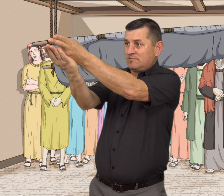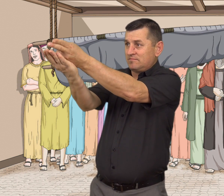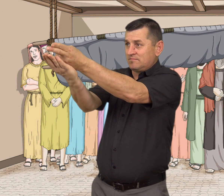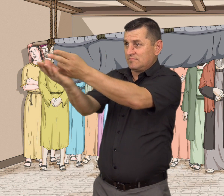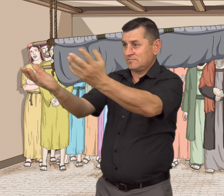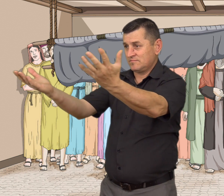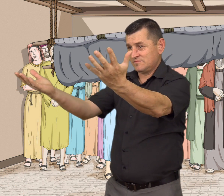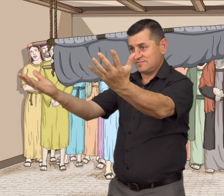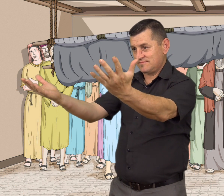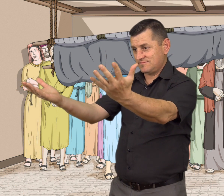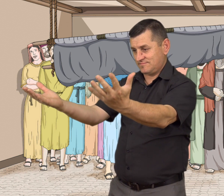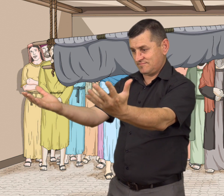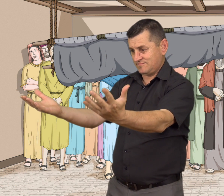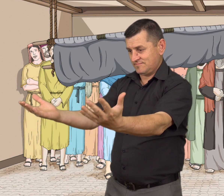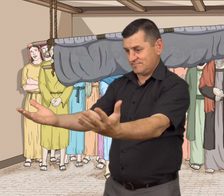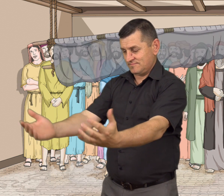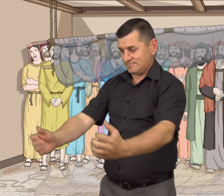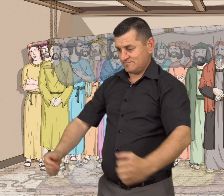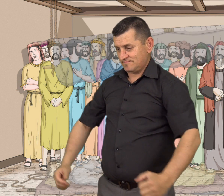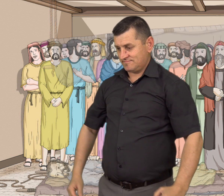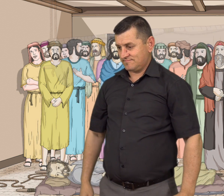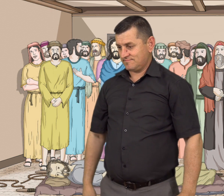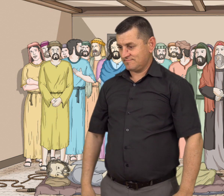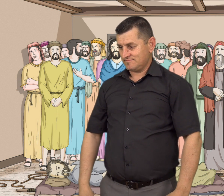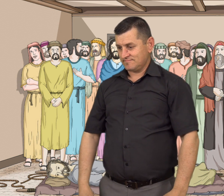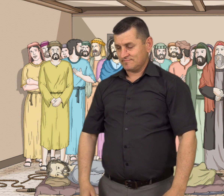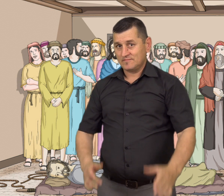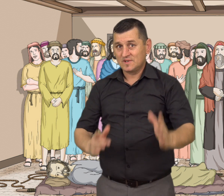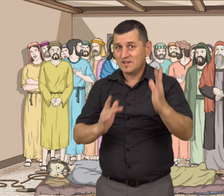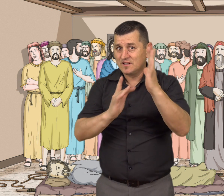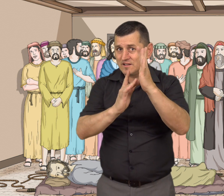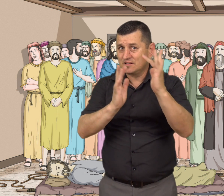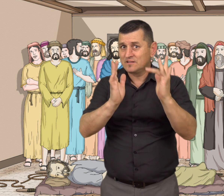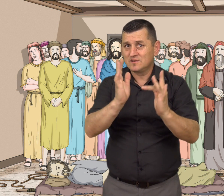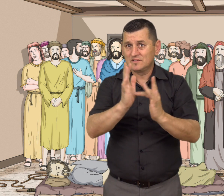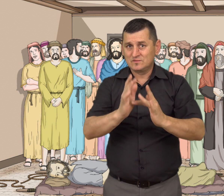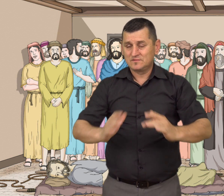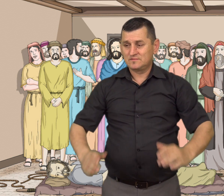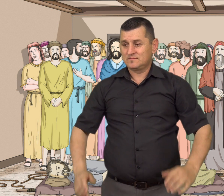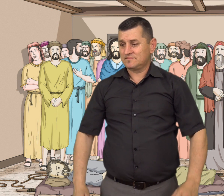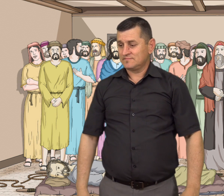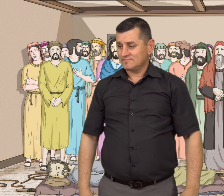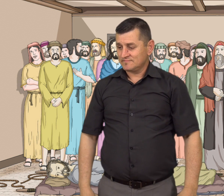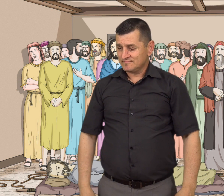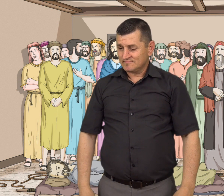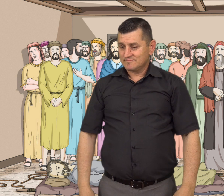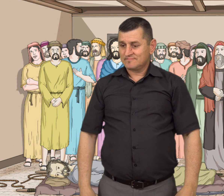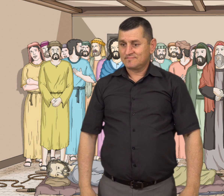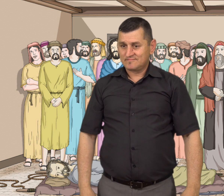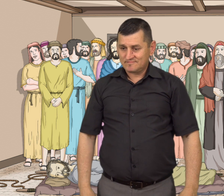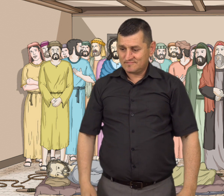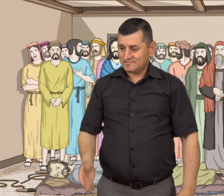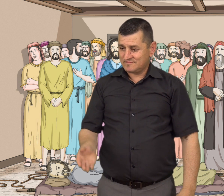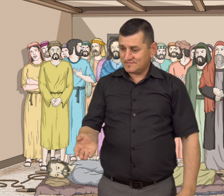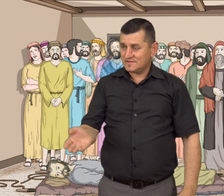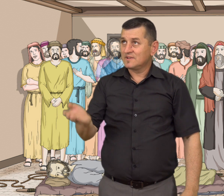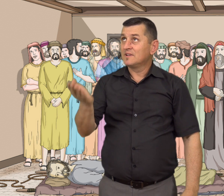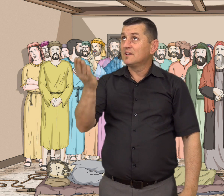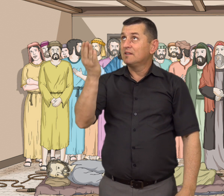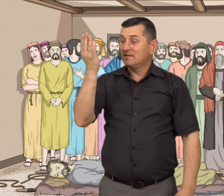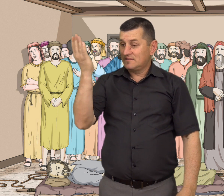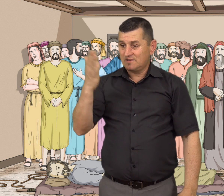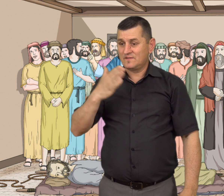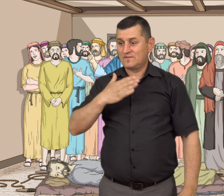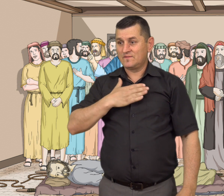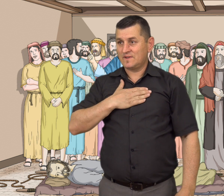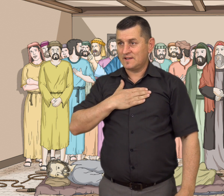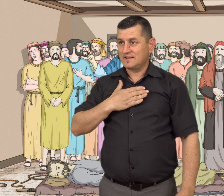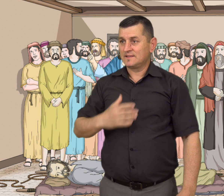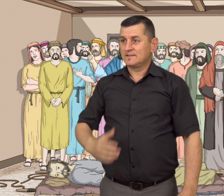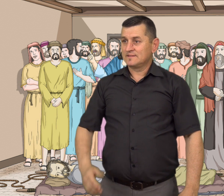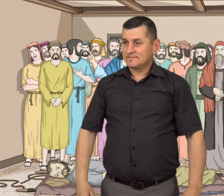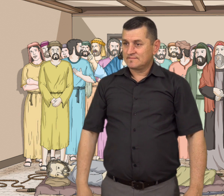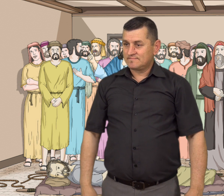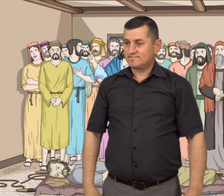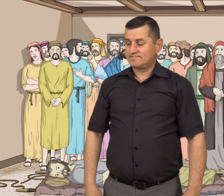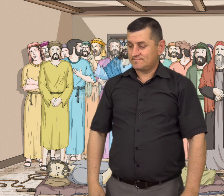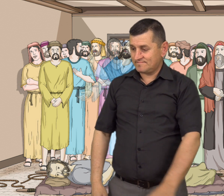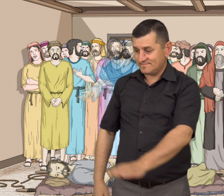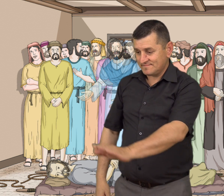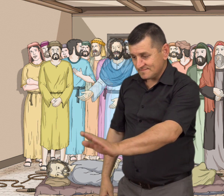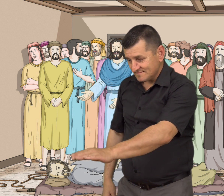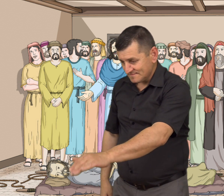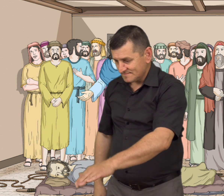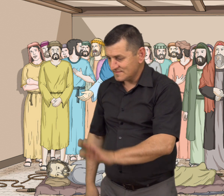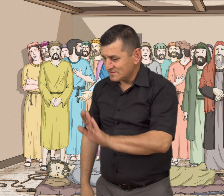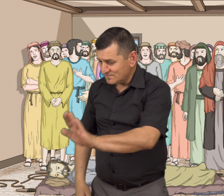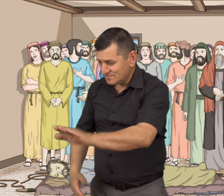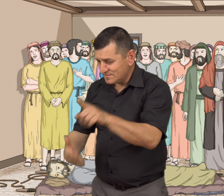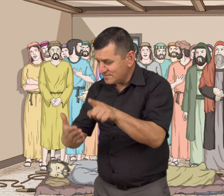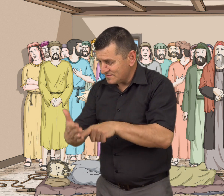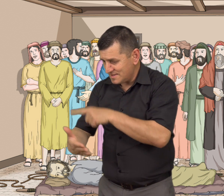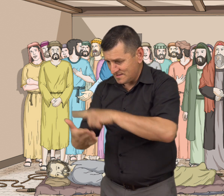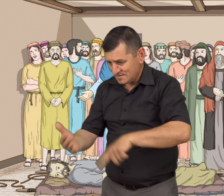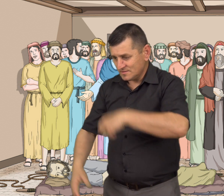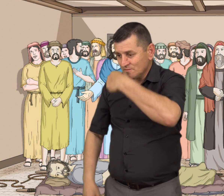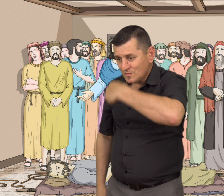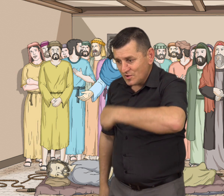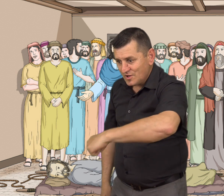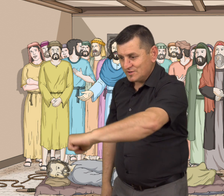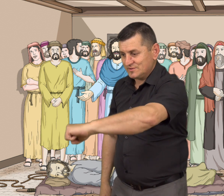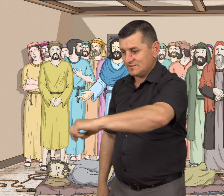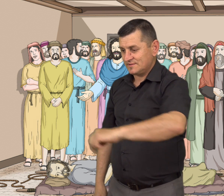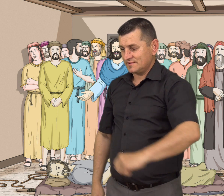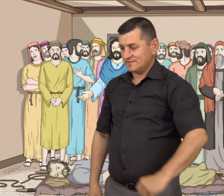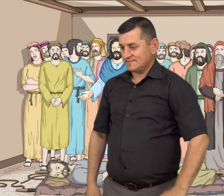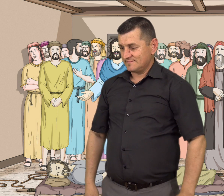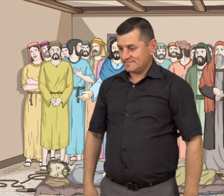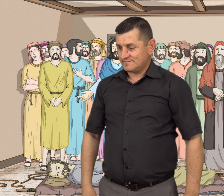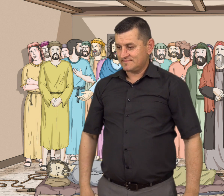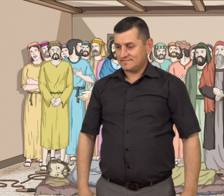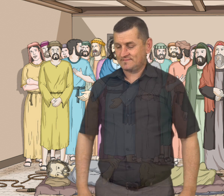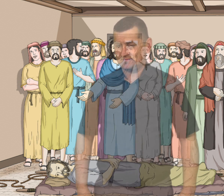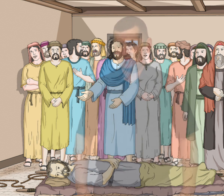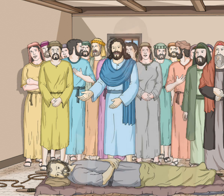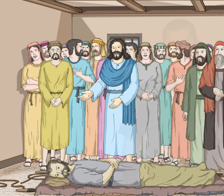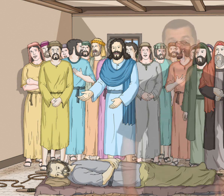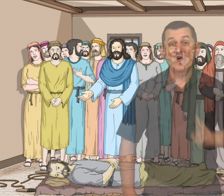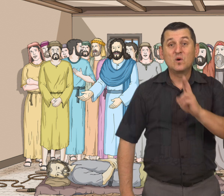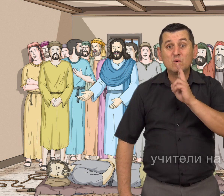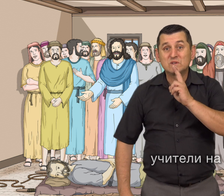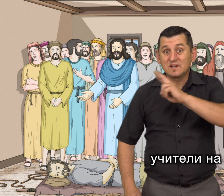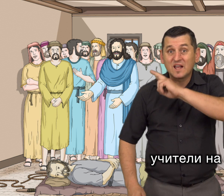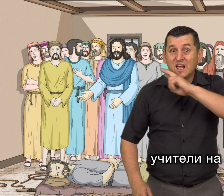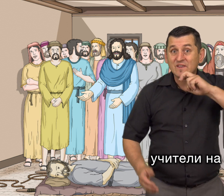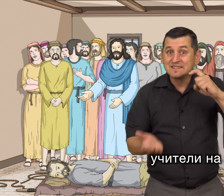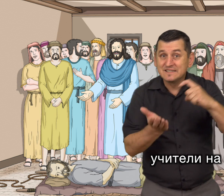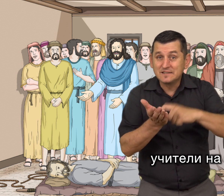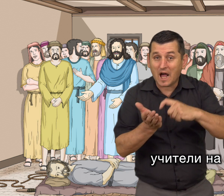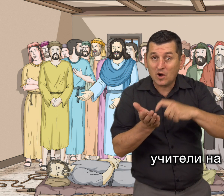When Jesus saw their faith, He said to the paralytic, “Son, your sins are forgiven.”